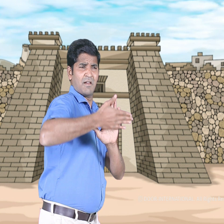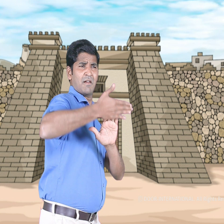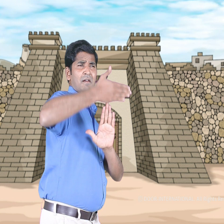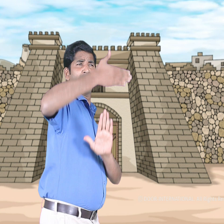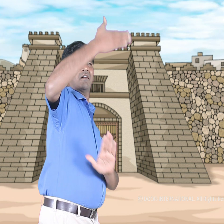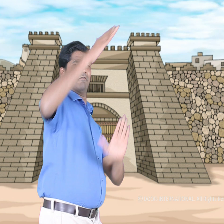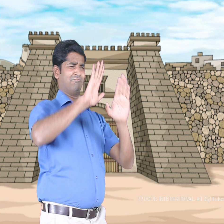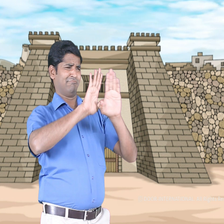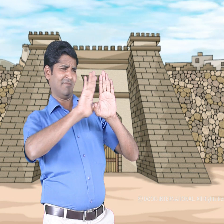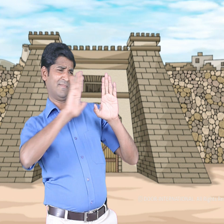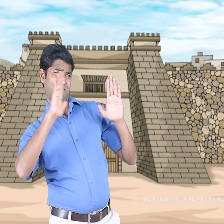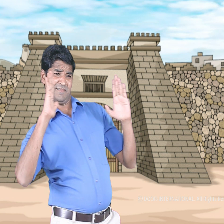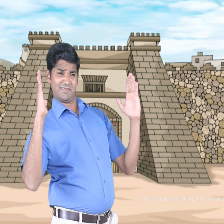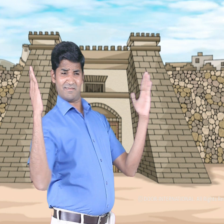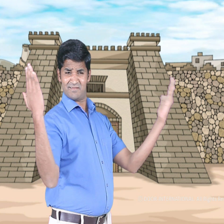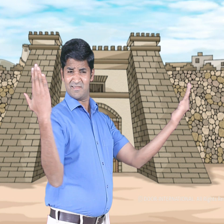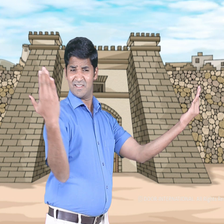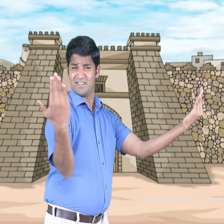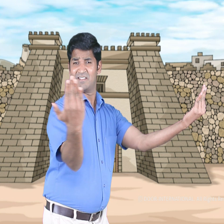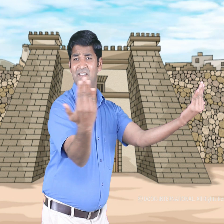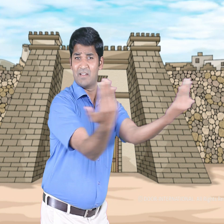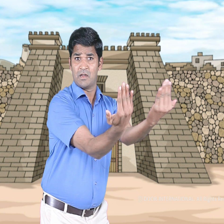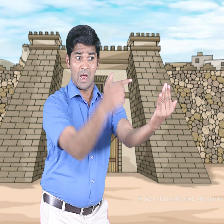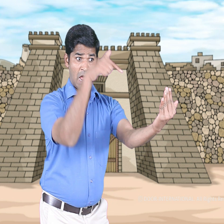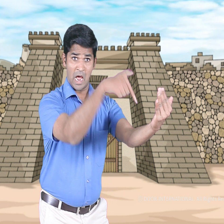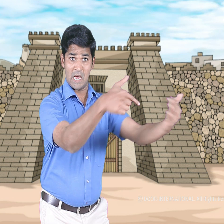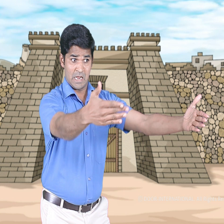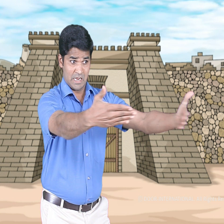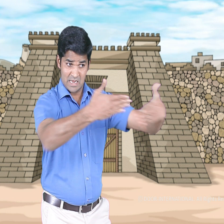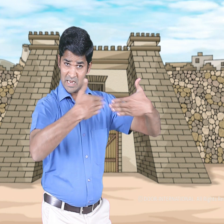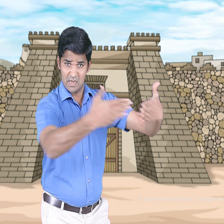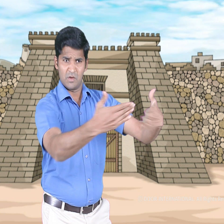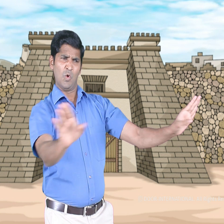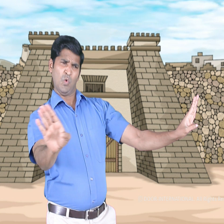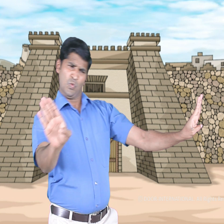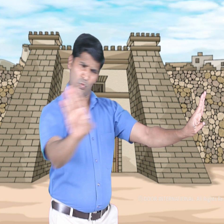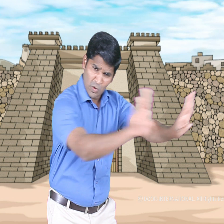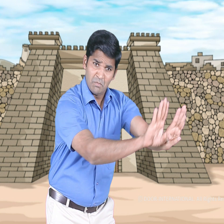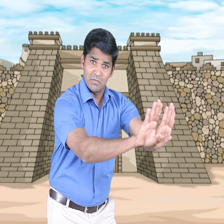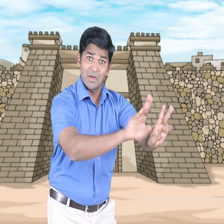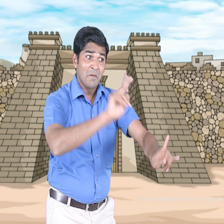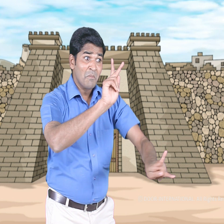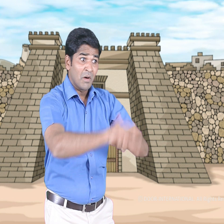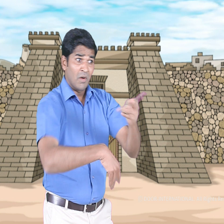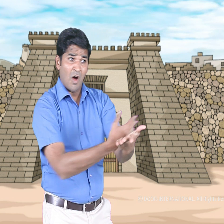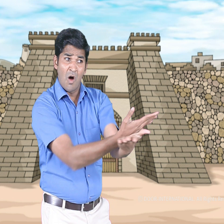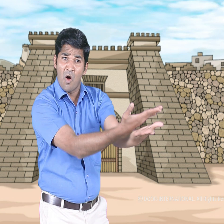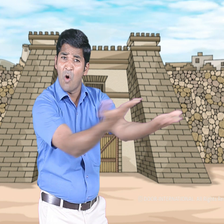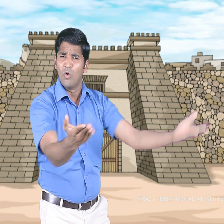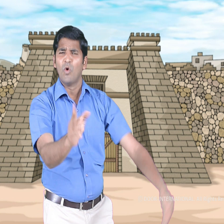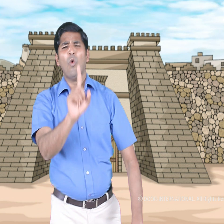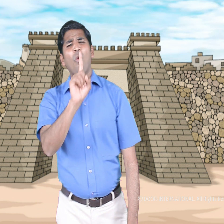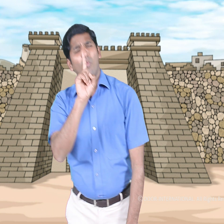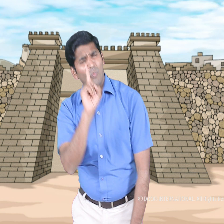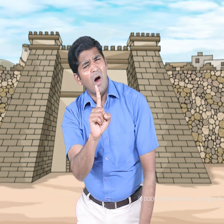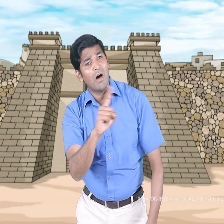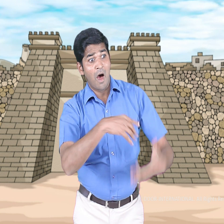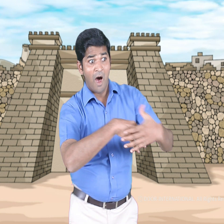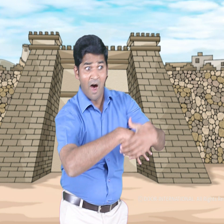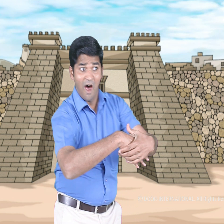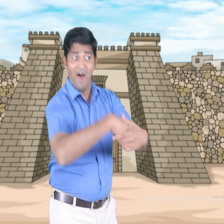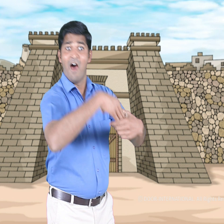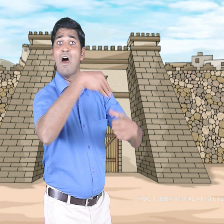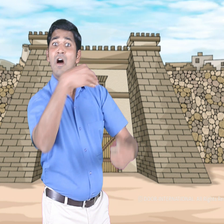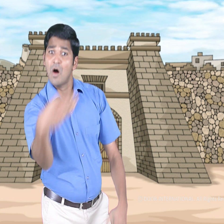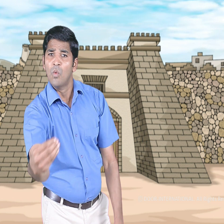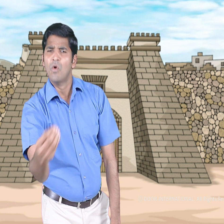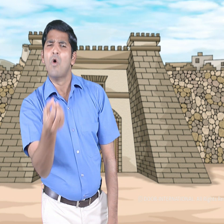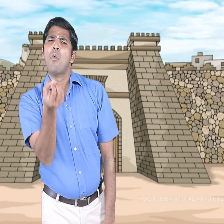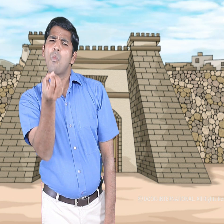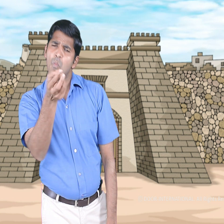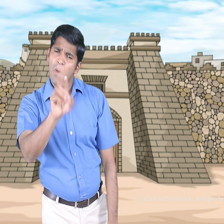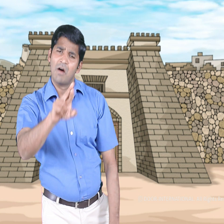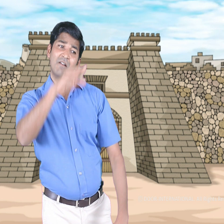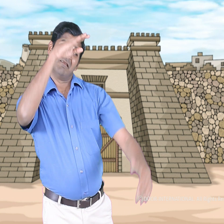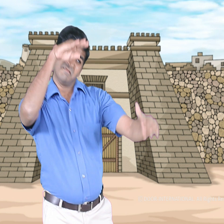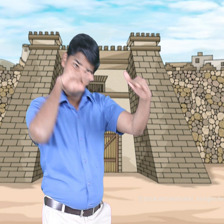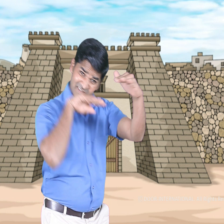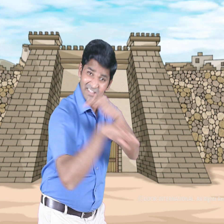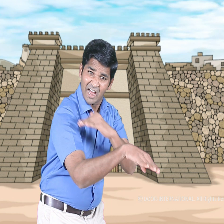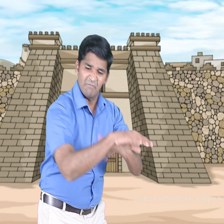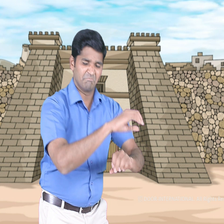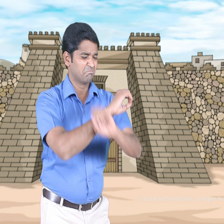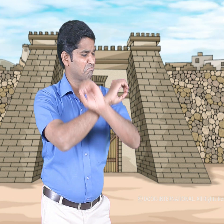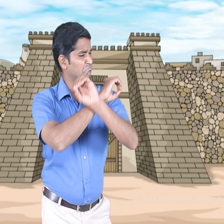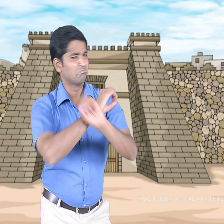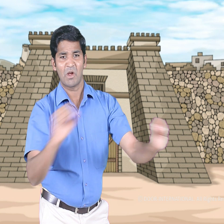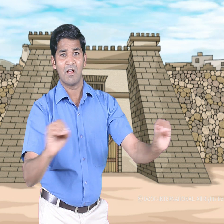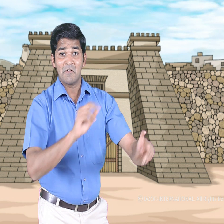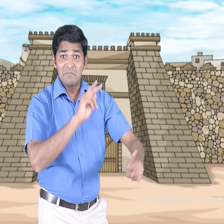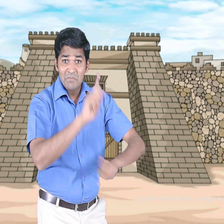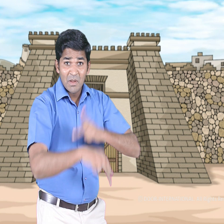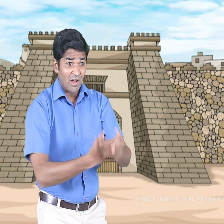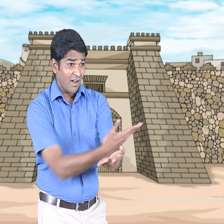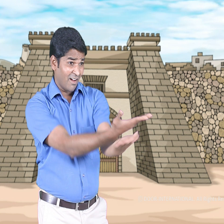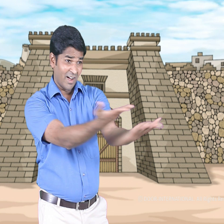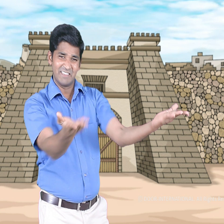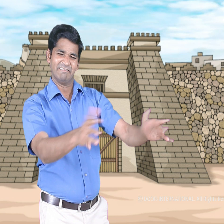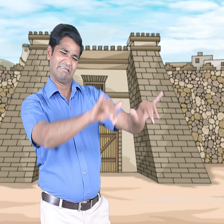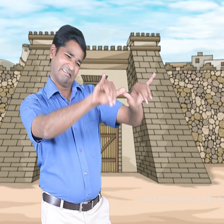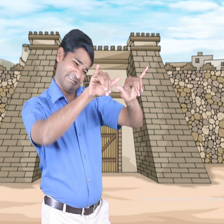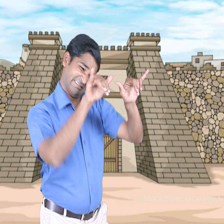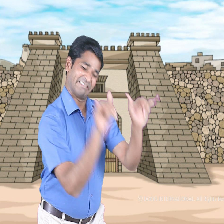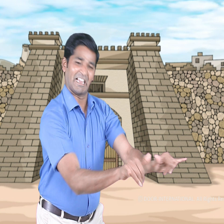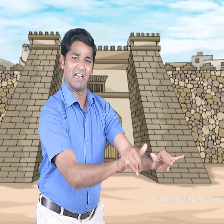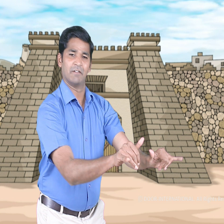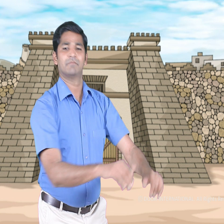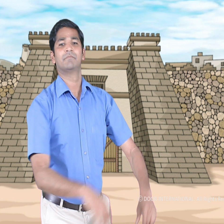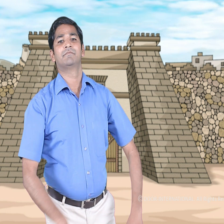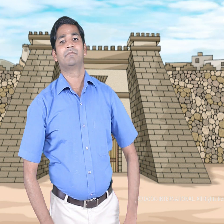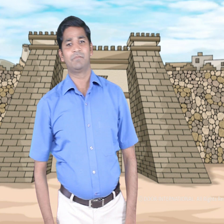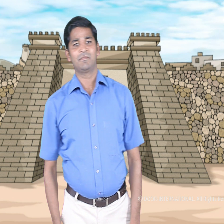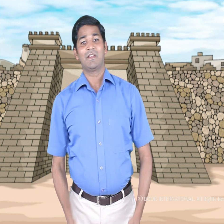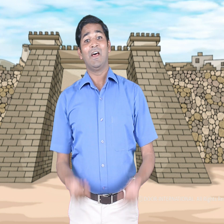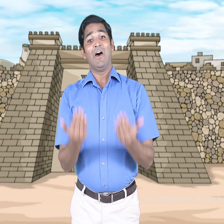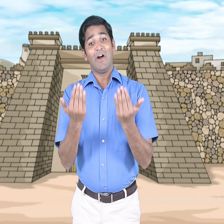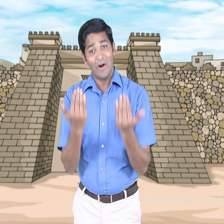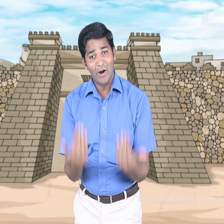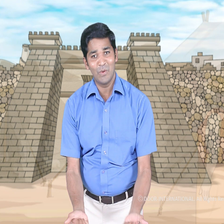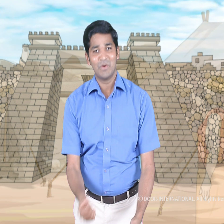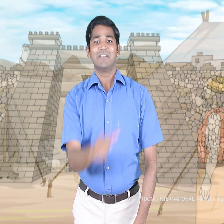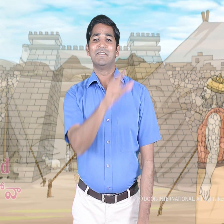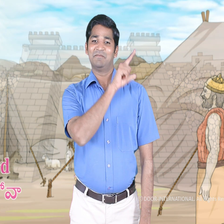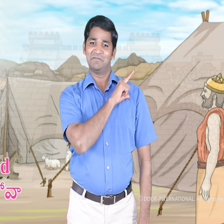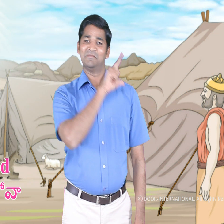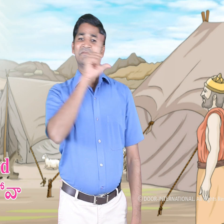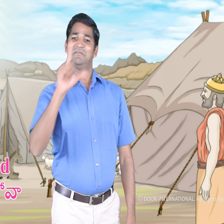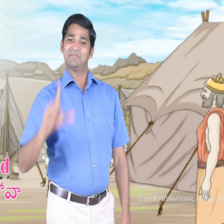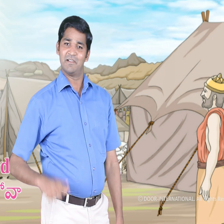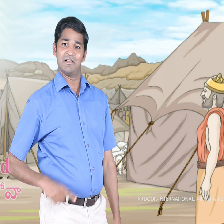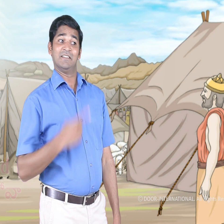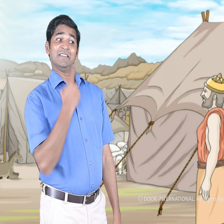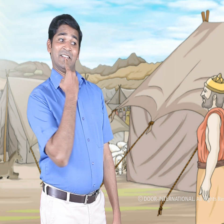No one went out and no one came in.